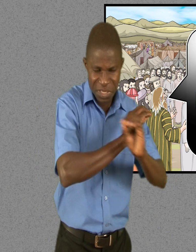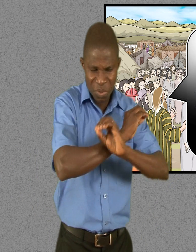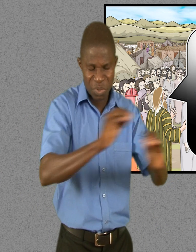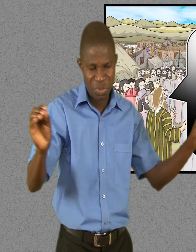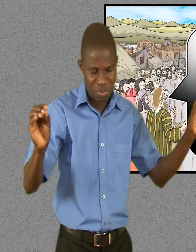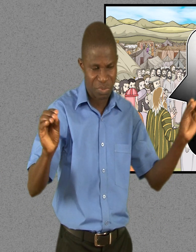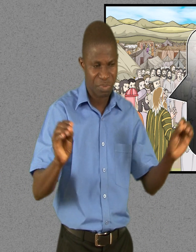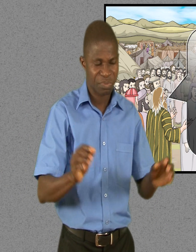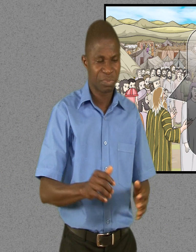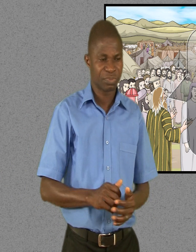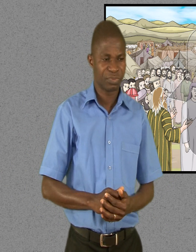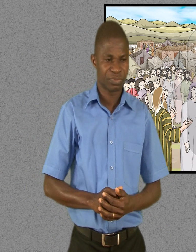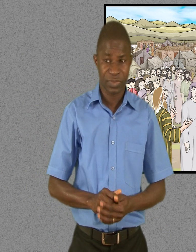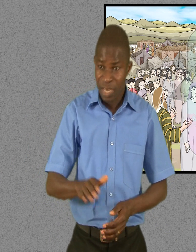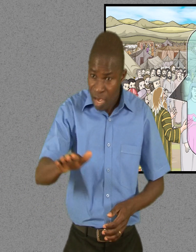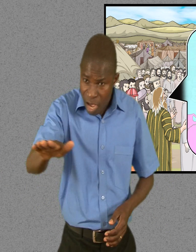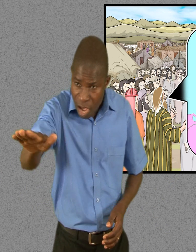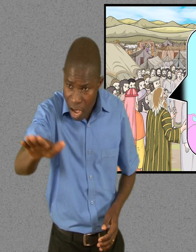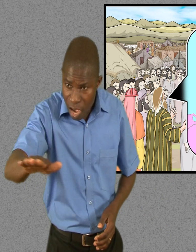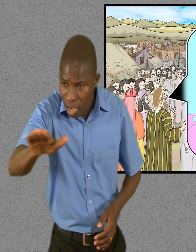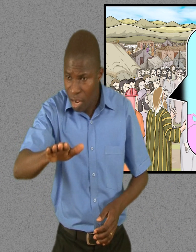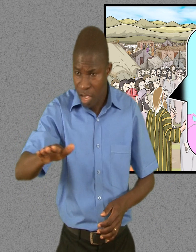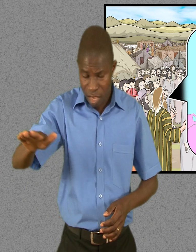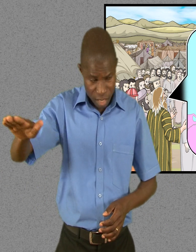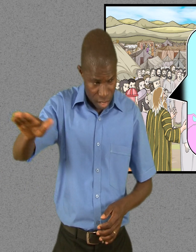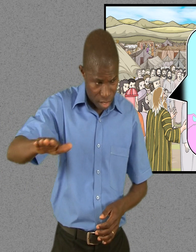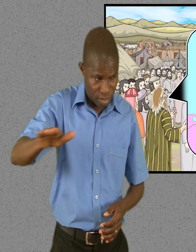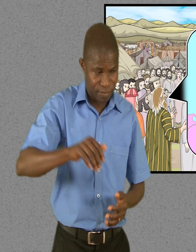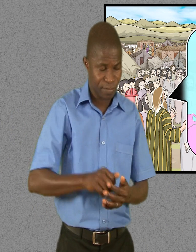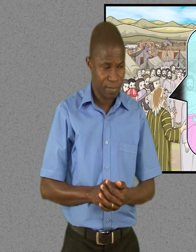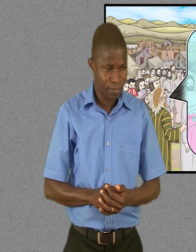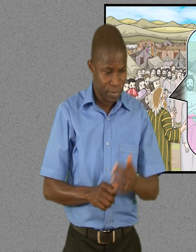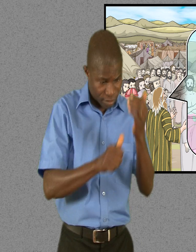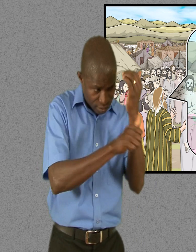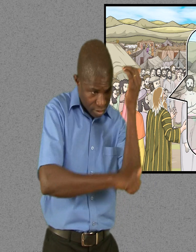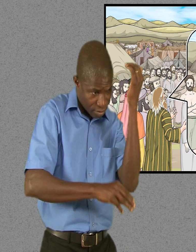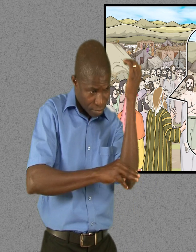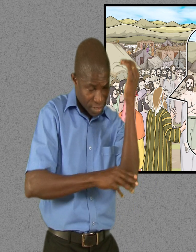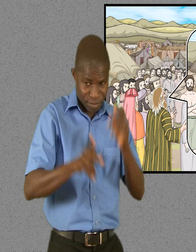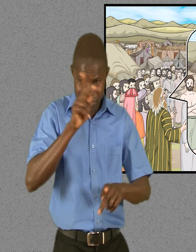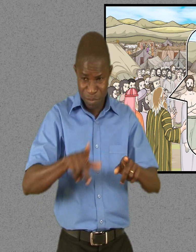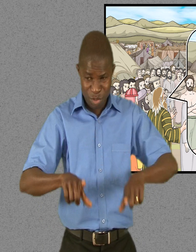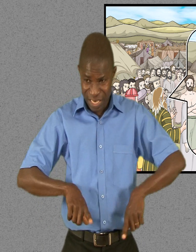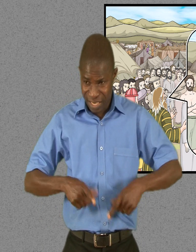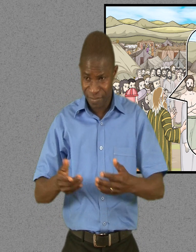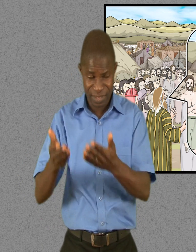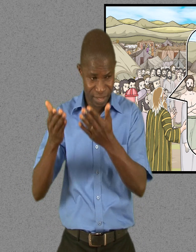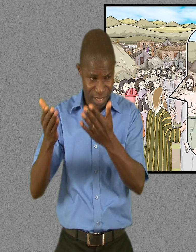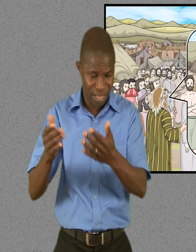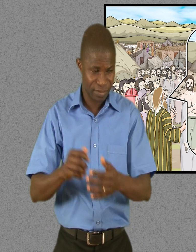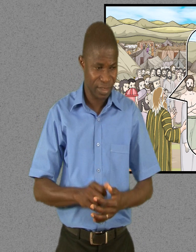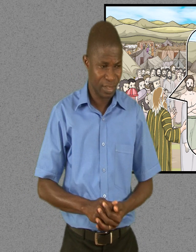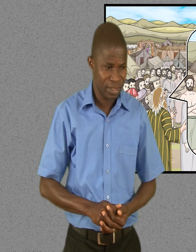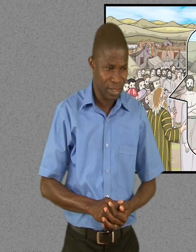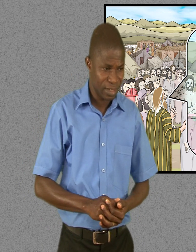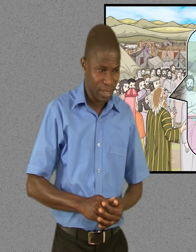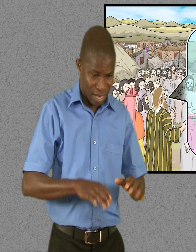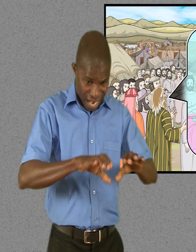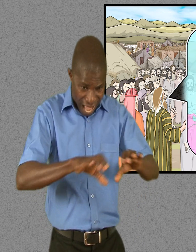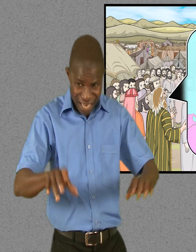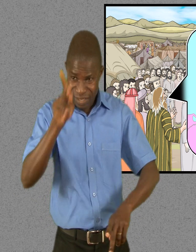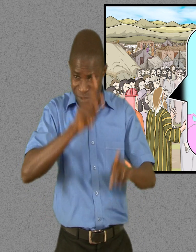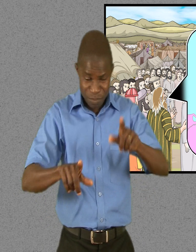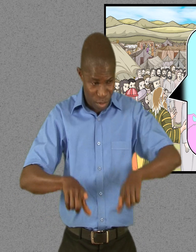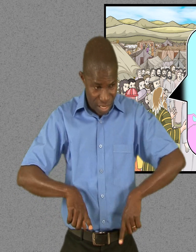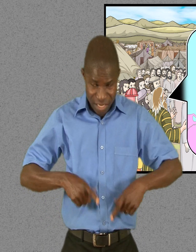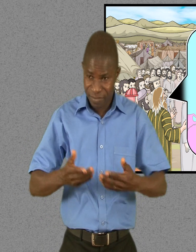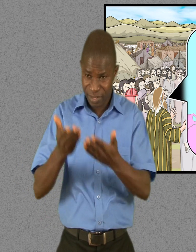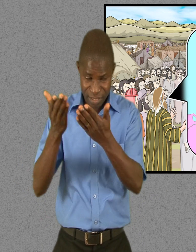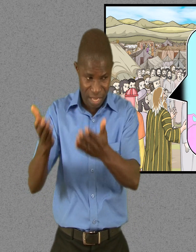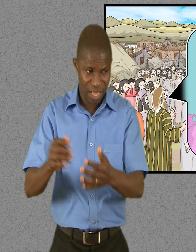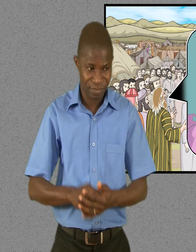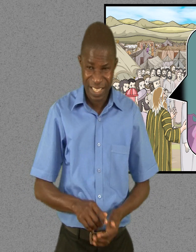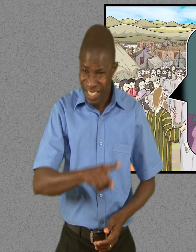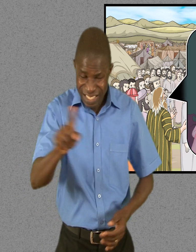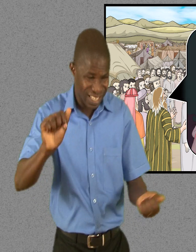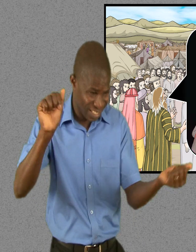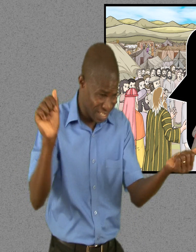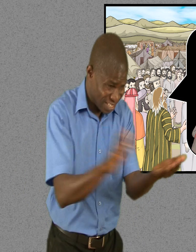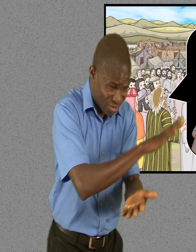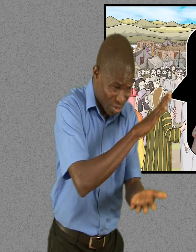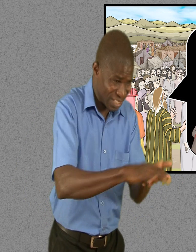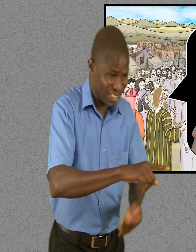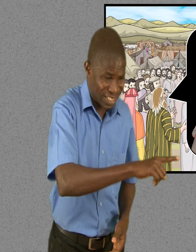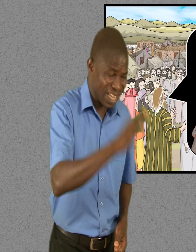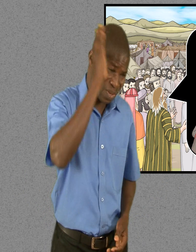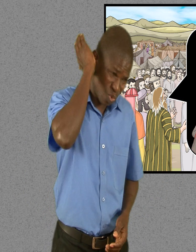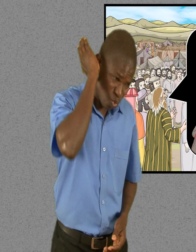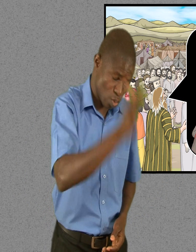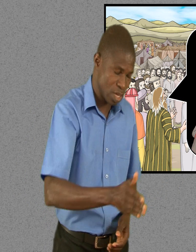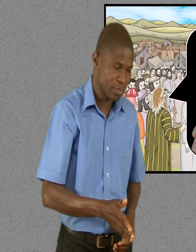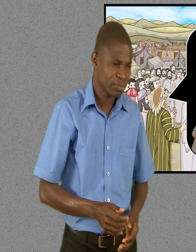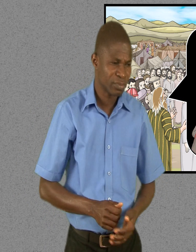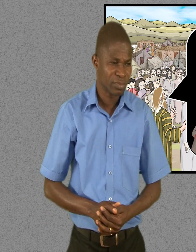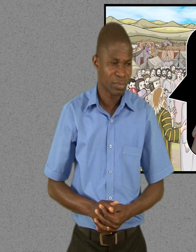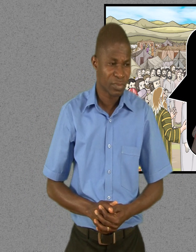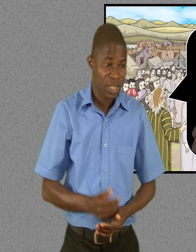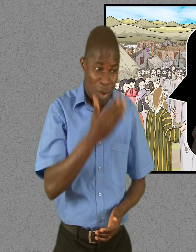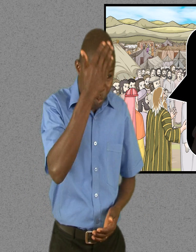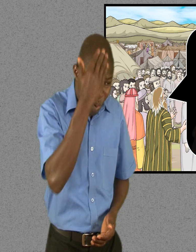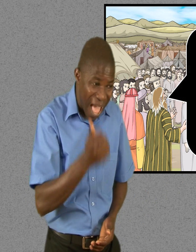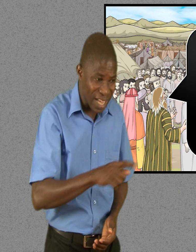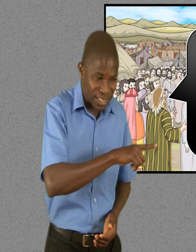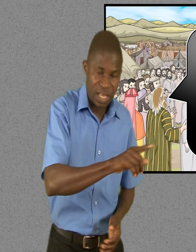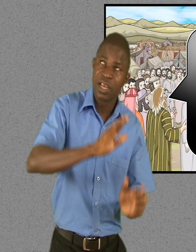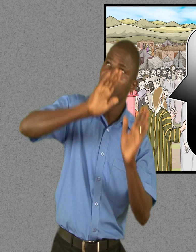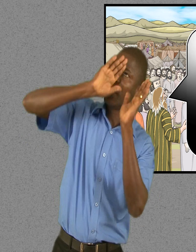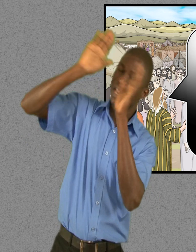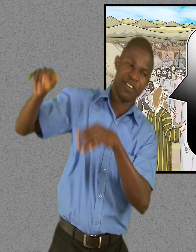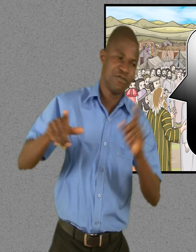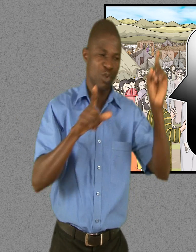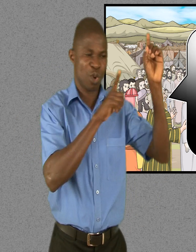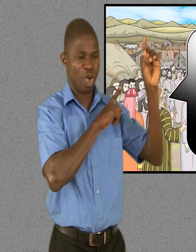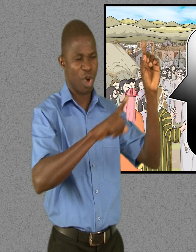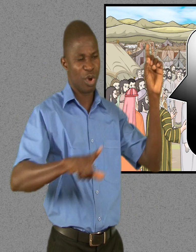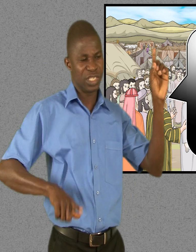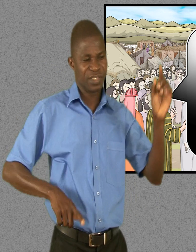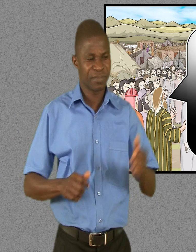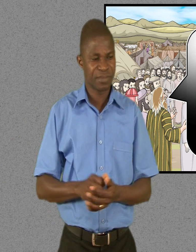For there the Amalekites and Canaanites will face you, and you will fall by the sword.